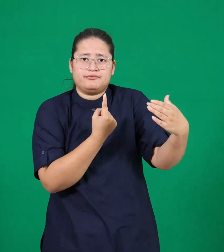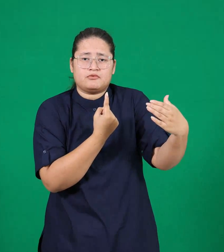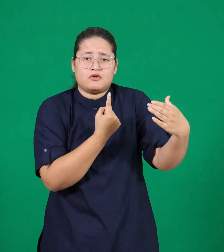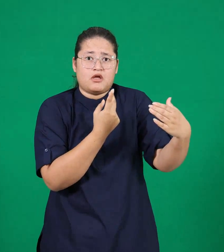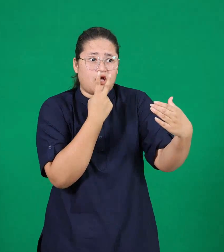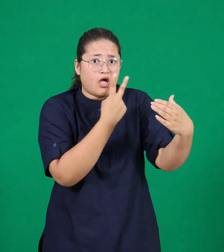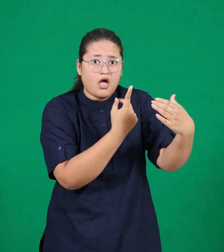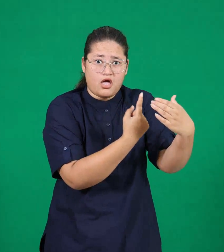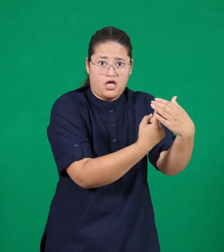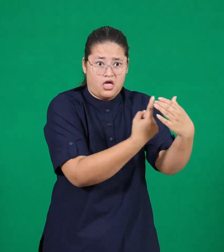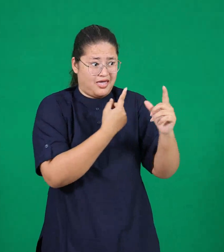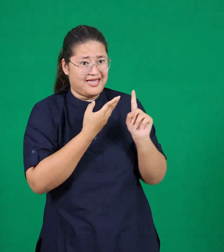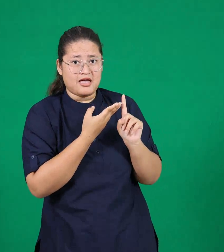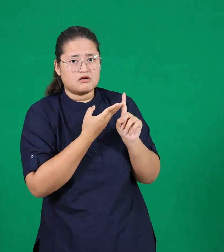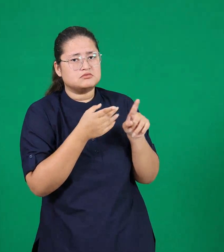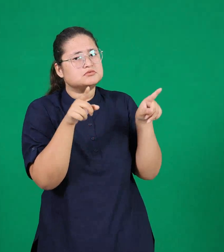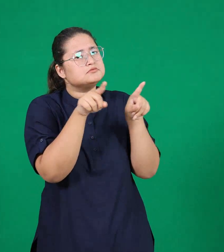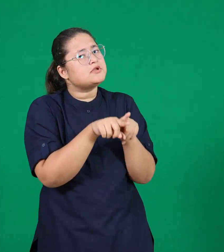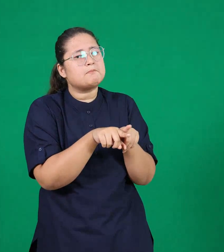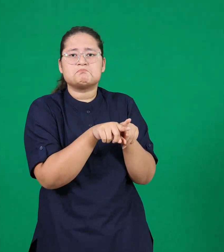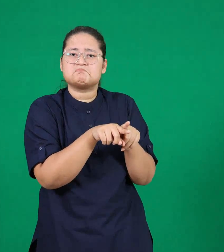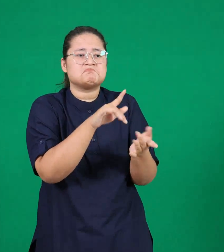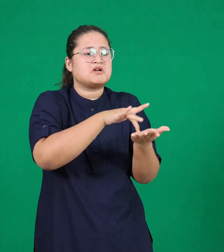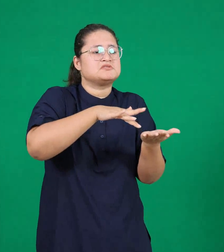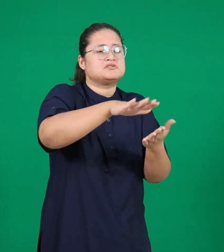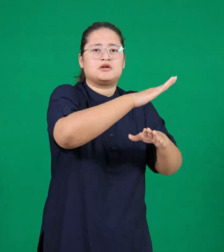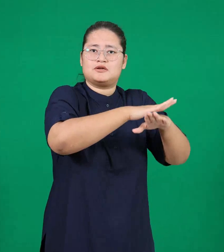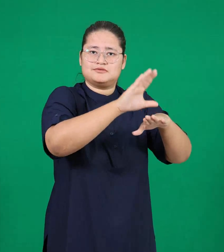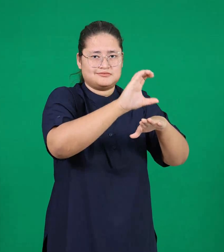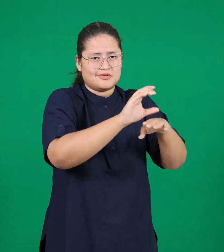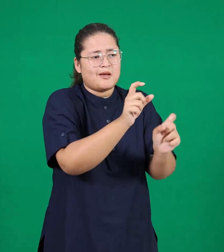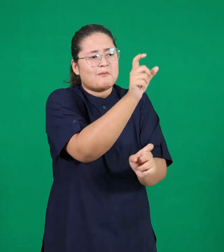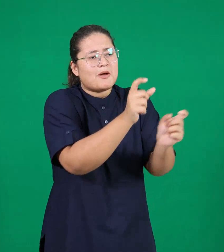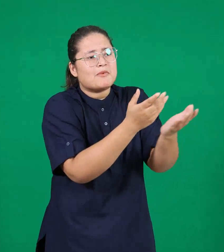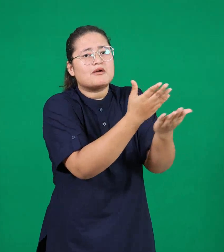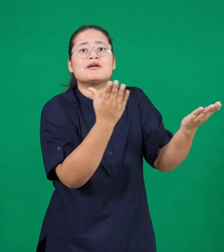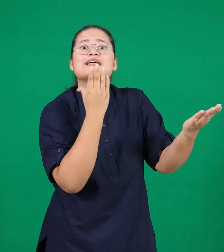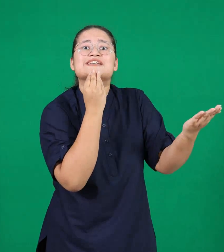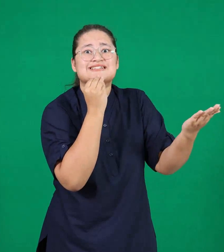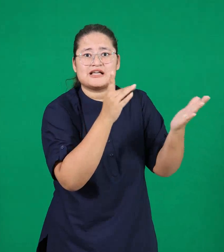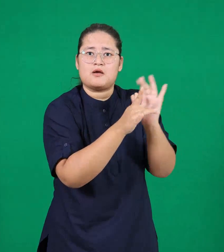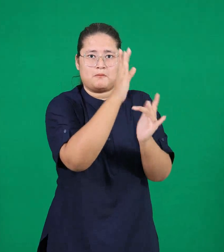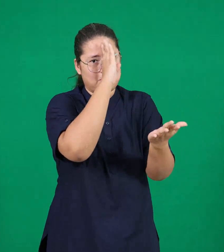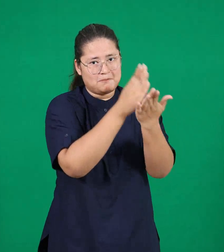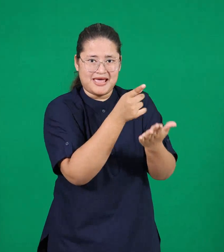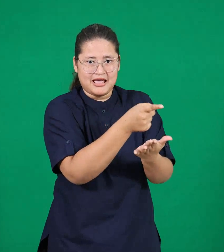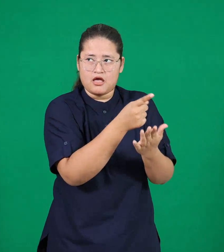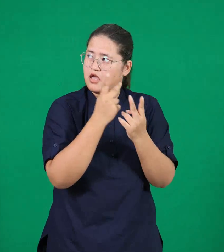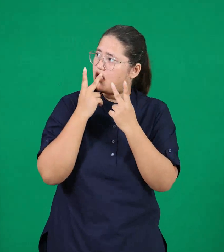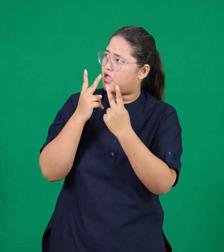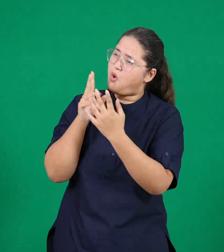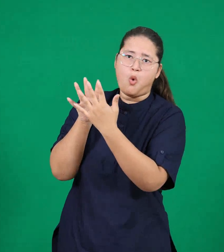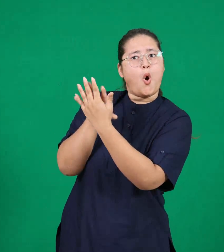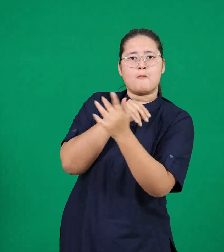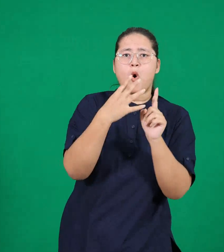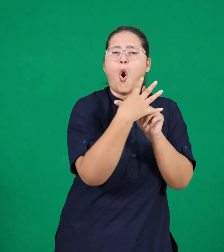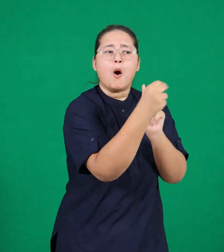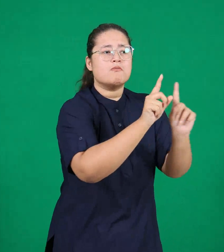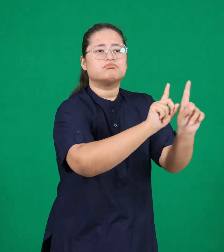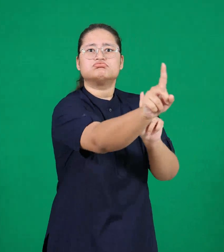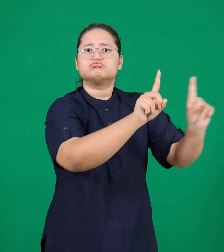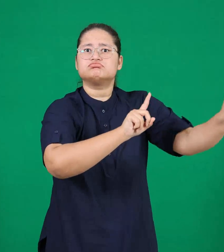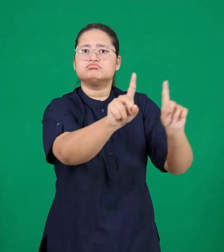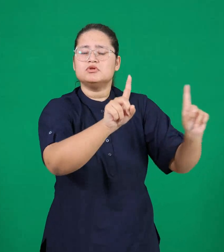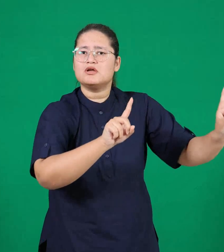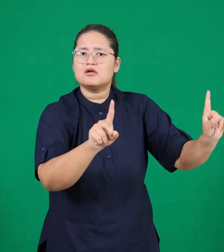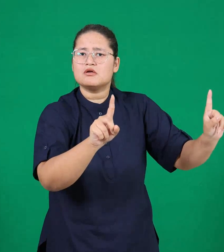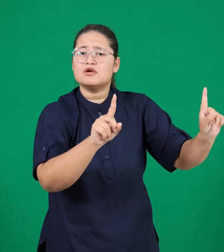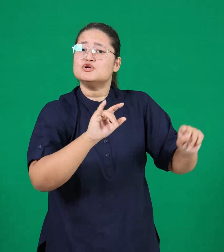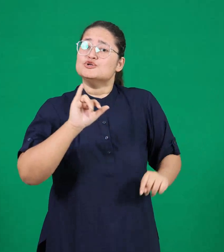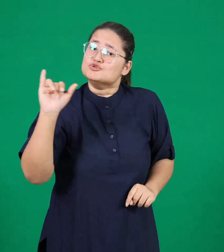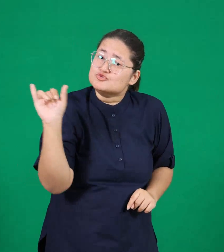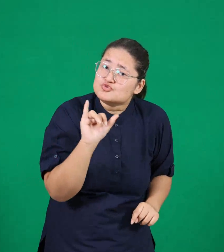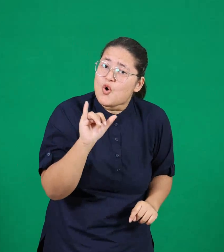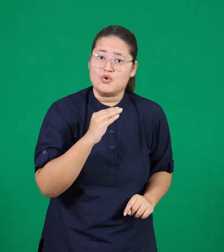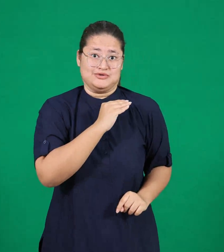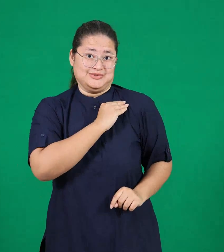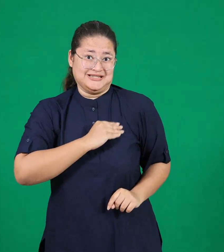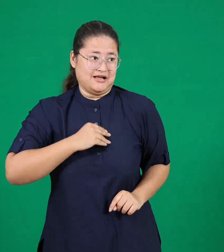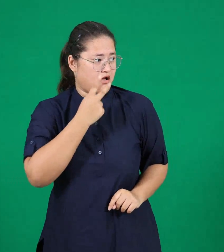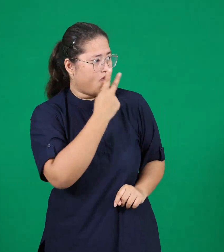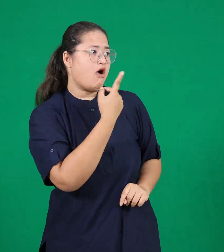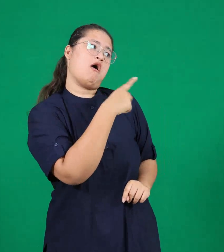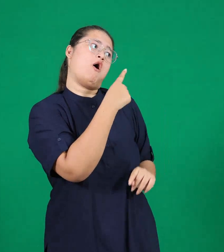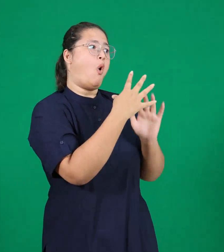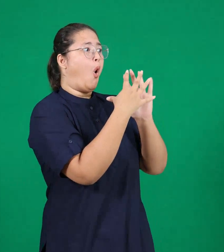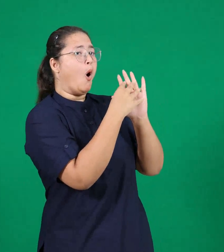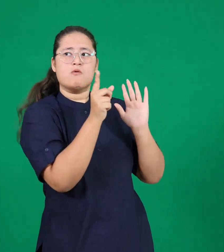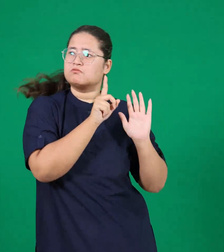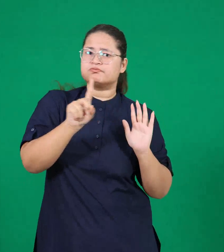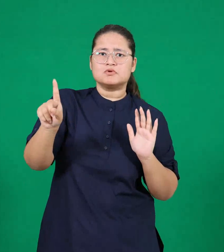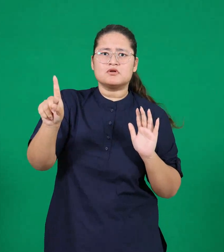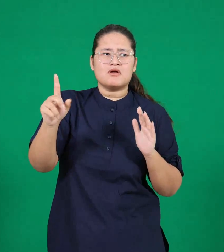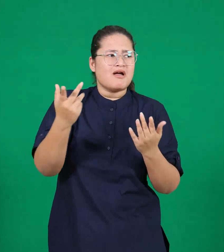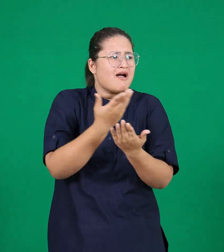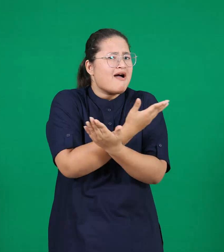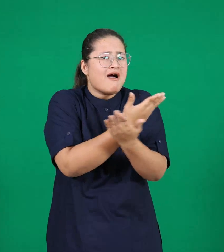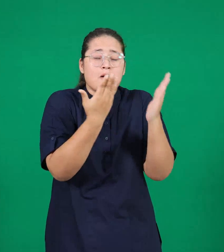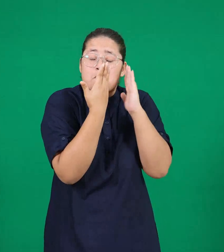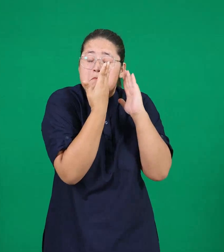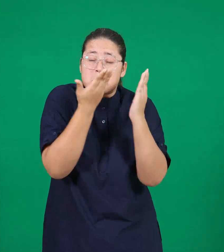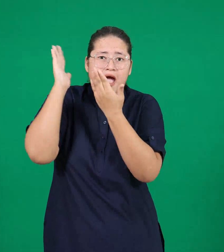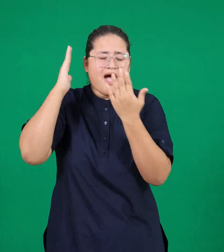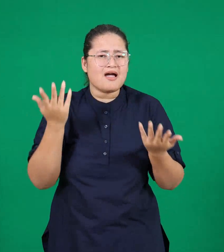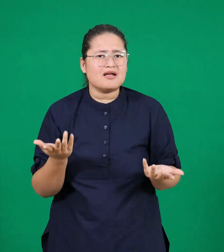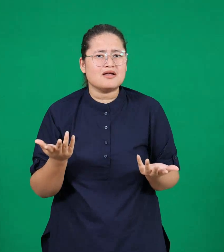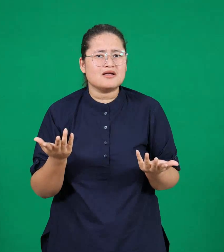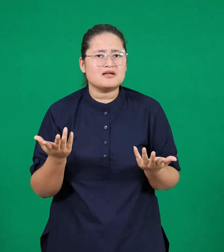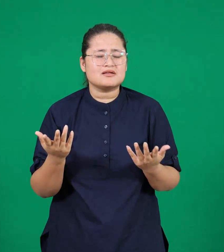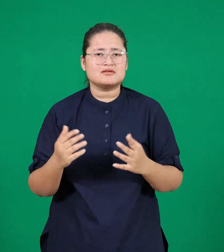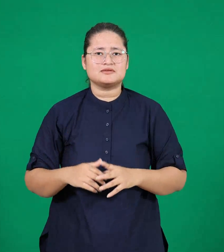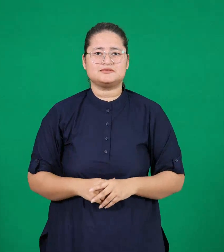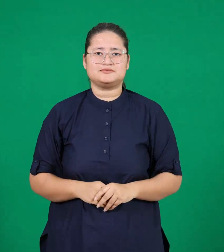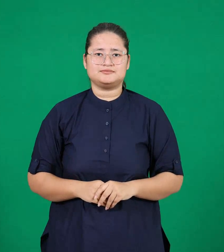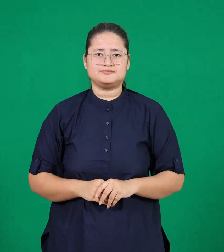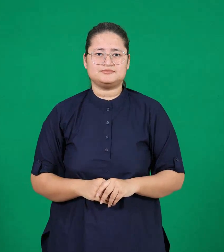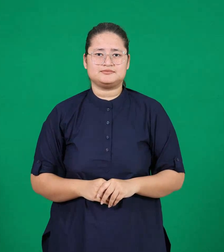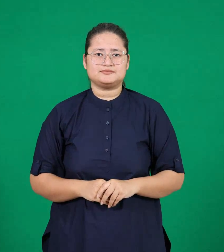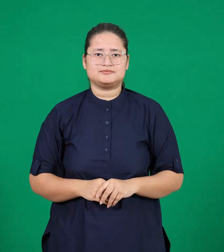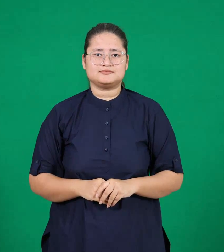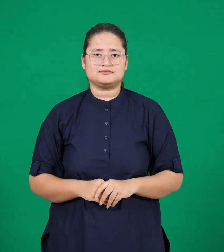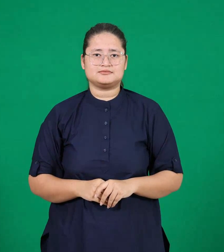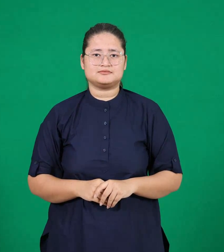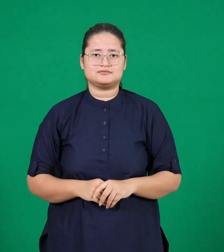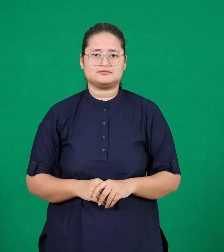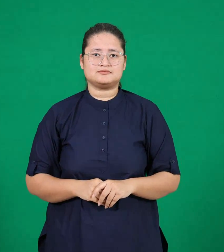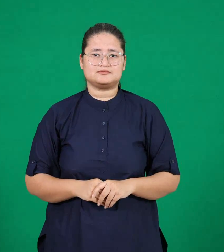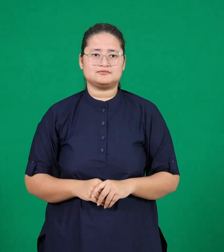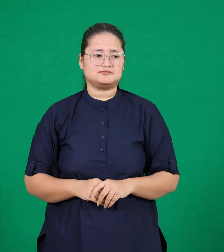The other Jews joined him in his hypocrisy, so that by their hypocrisy even Barnabas was led astray.